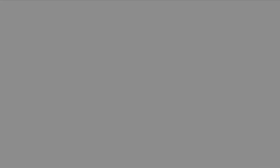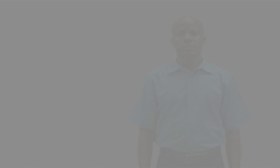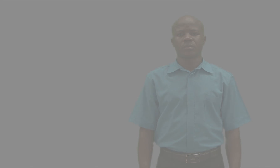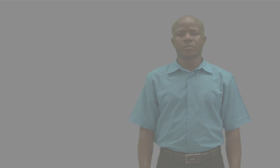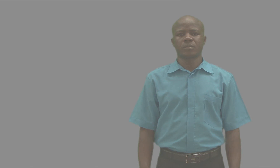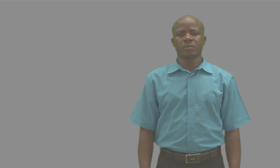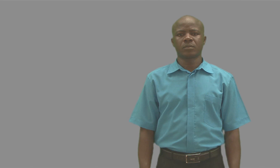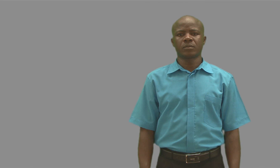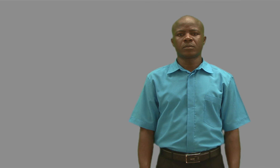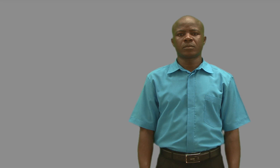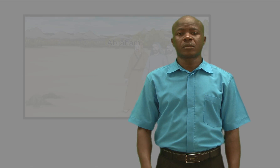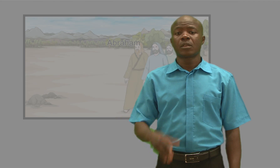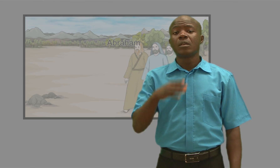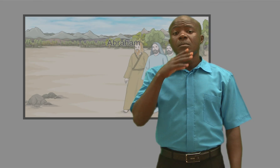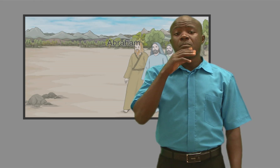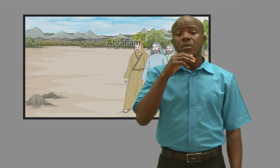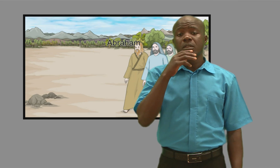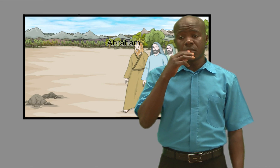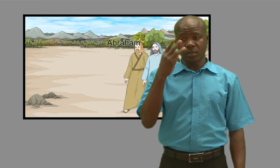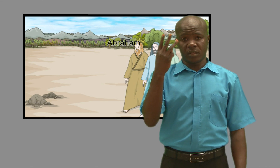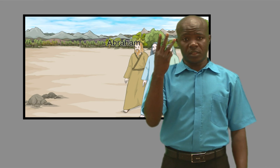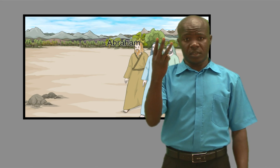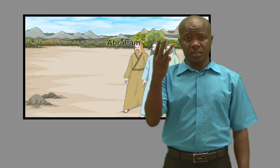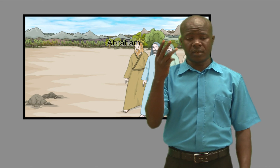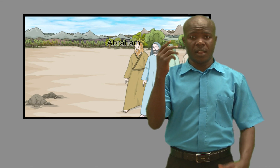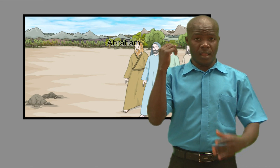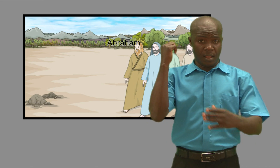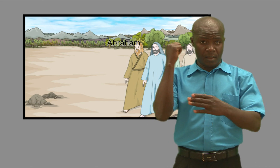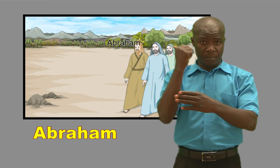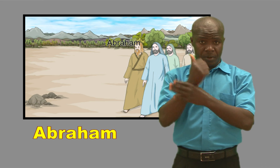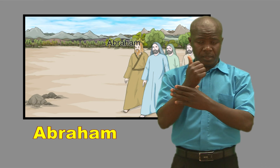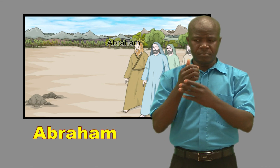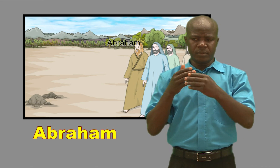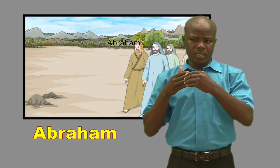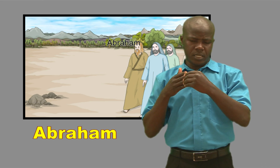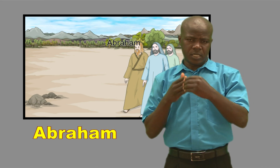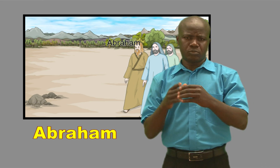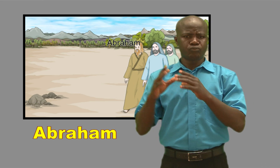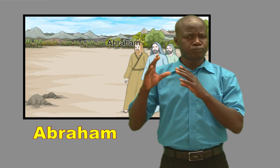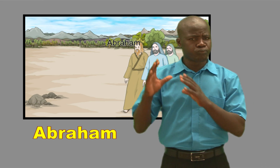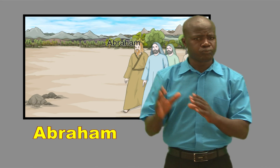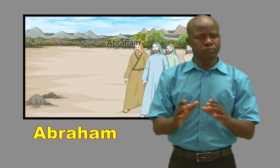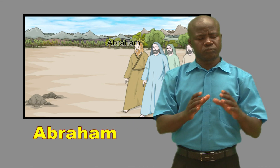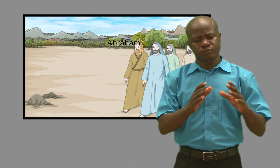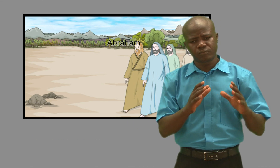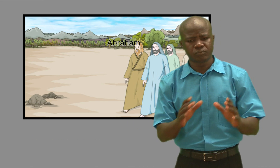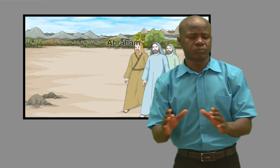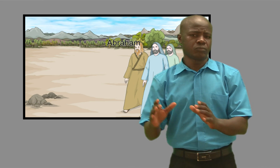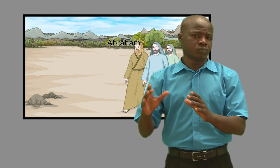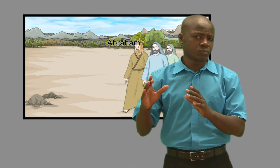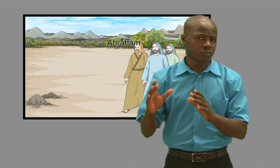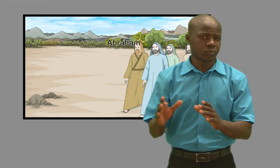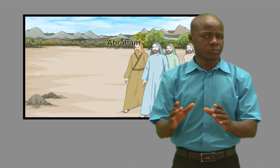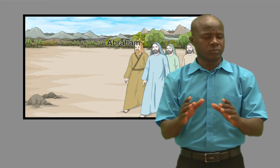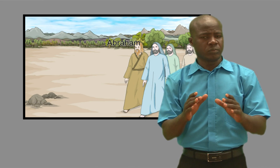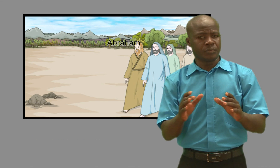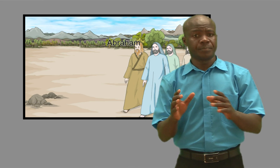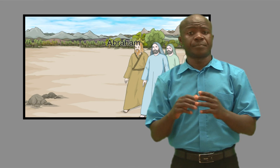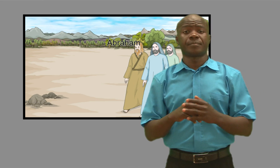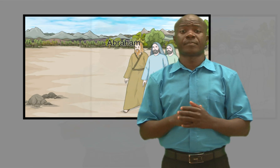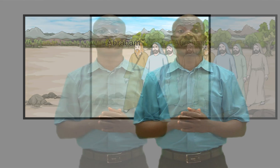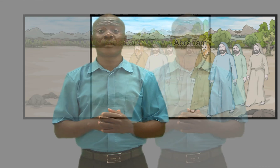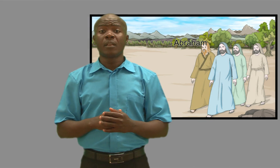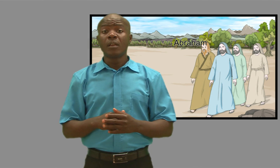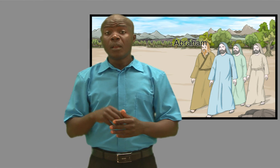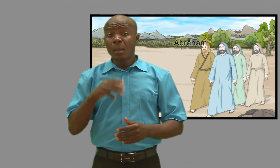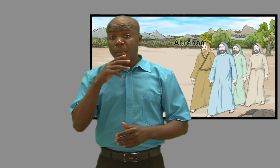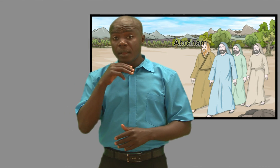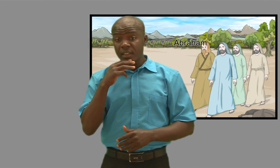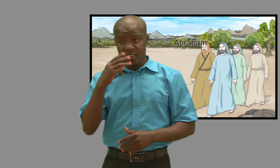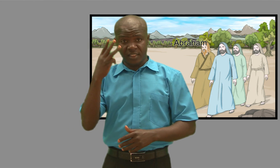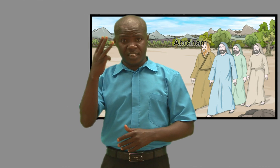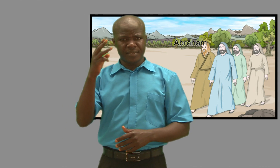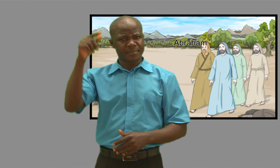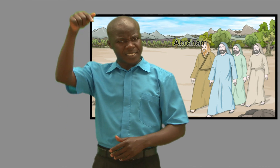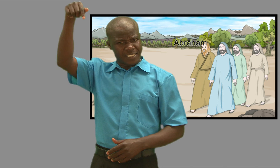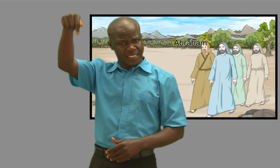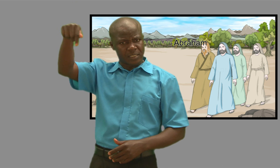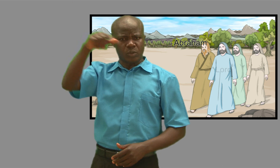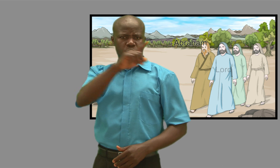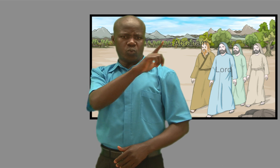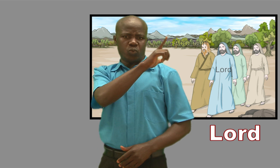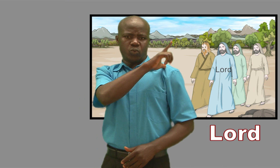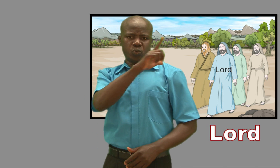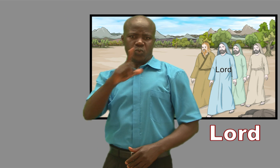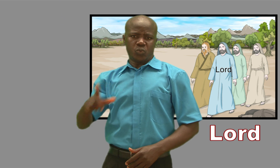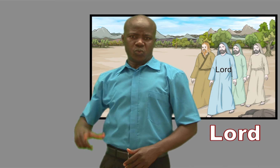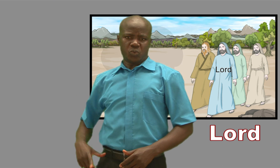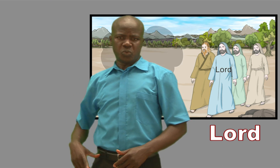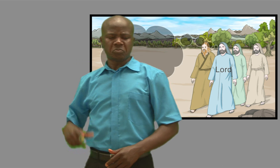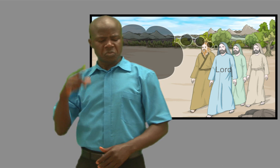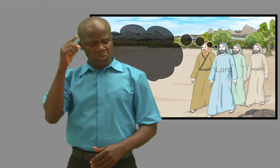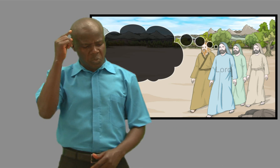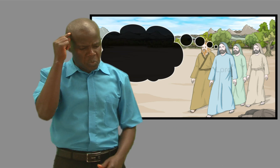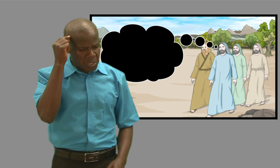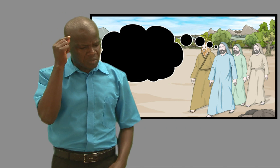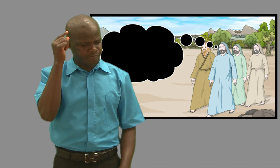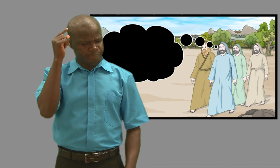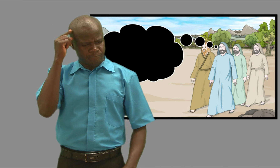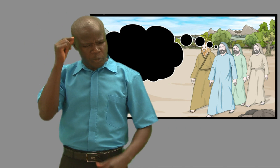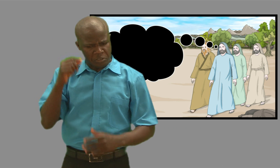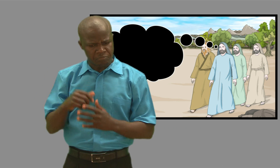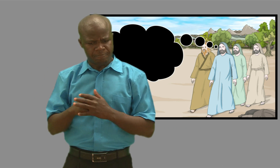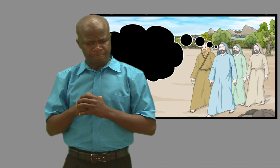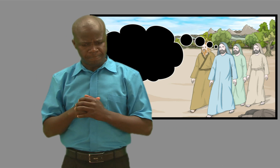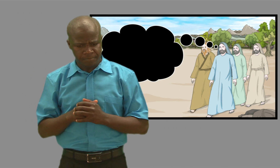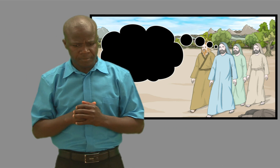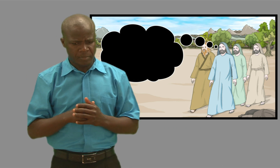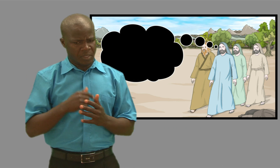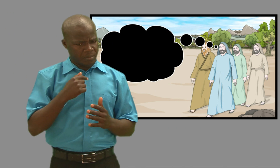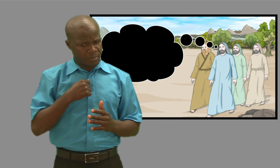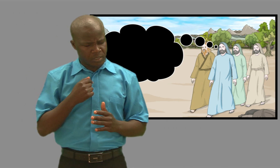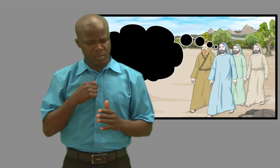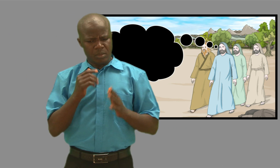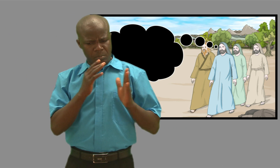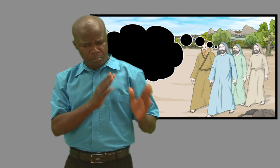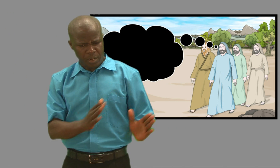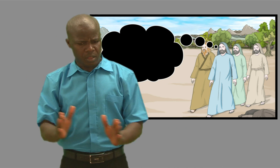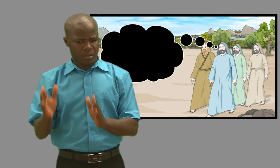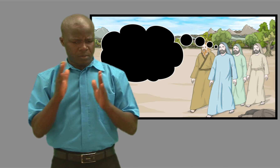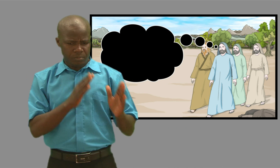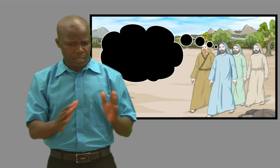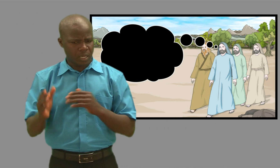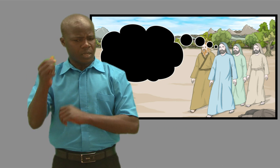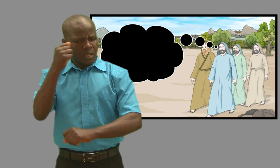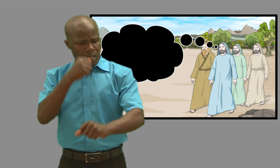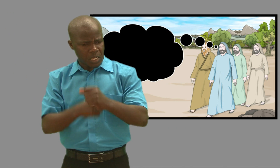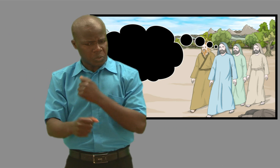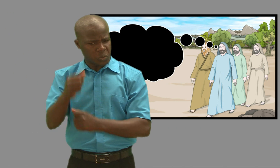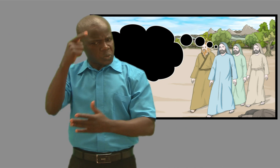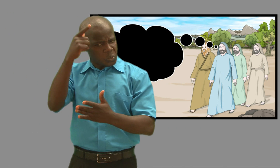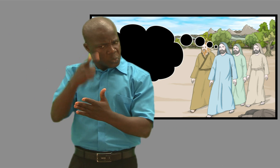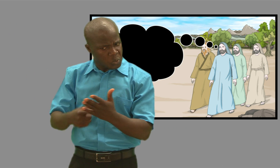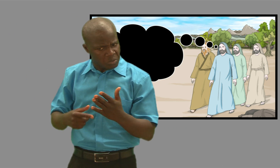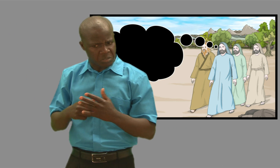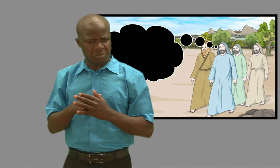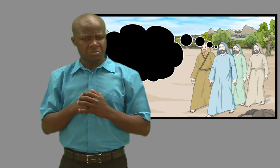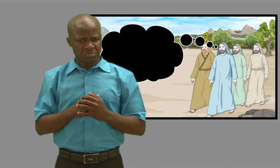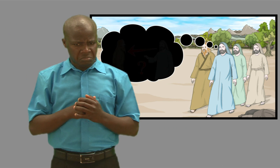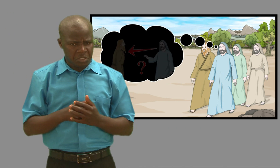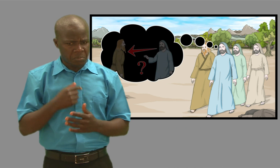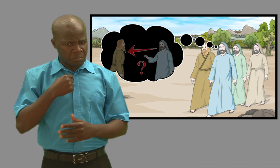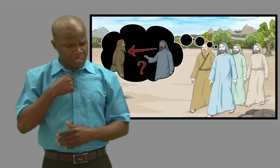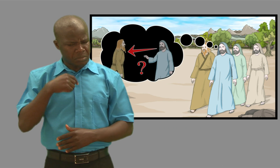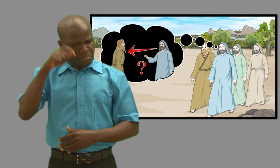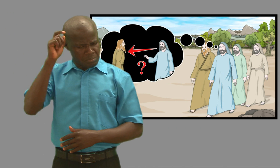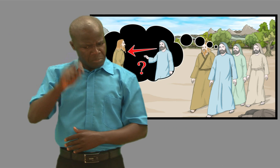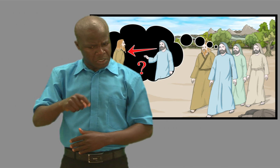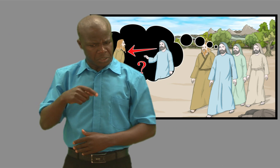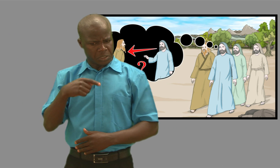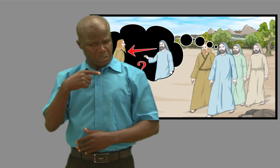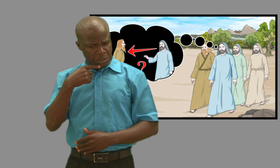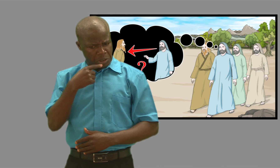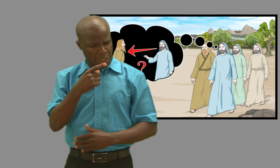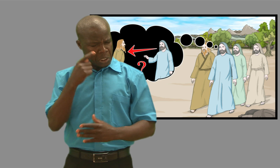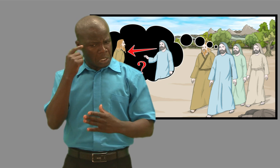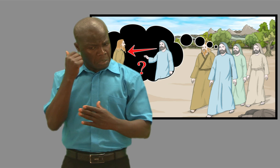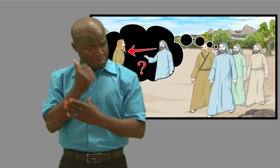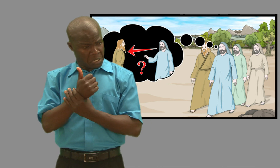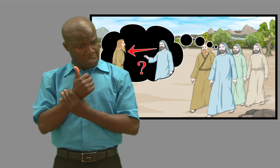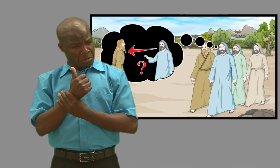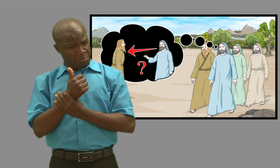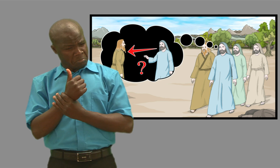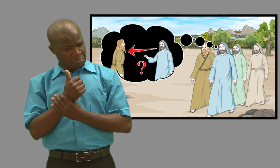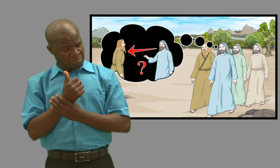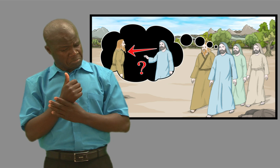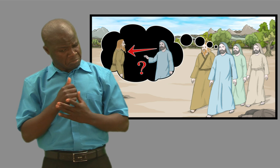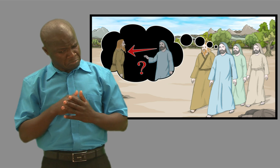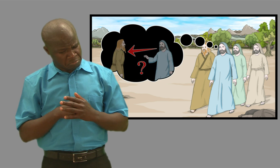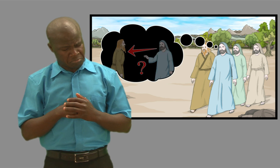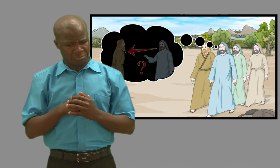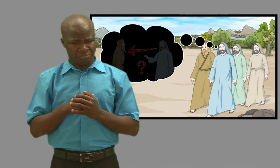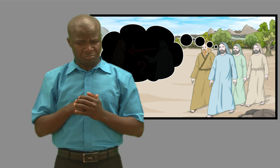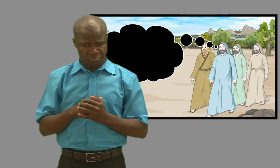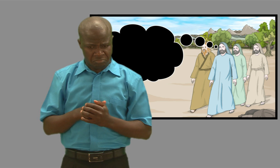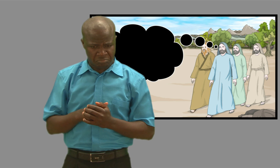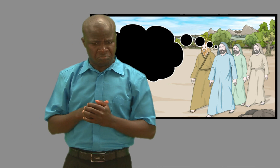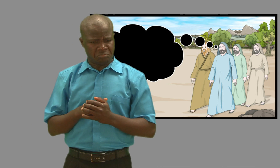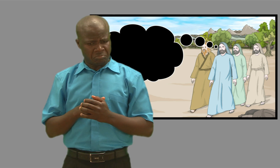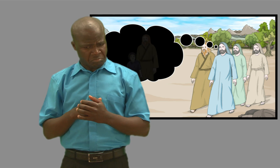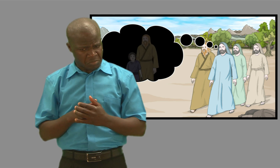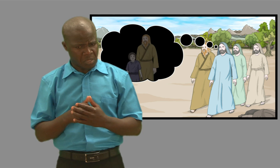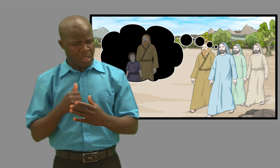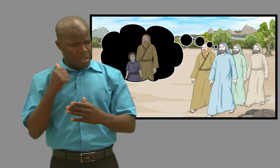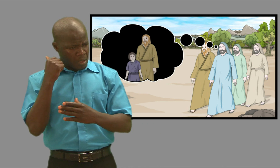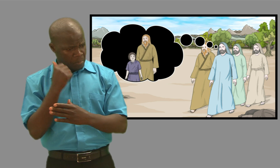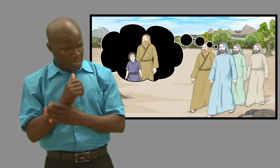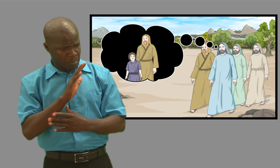When the men got up to leave, they looked out over Sodom, and Abraham walked along with them to see them off. And the LORD said, “Shall I hide from Abraham what I am about to do?